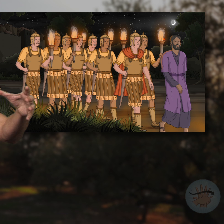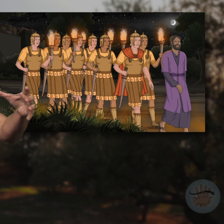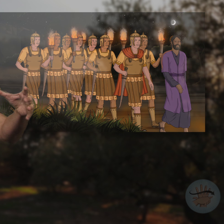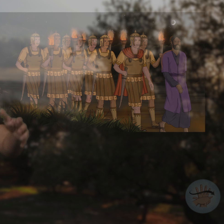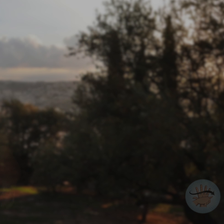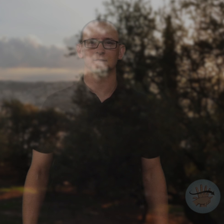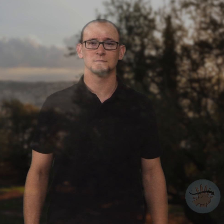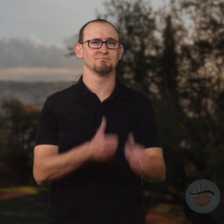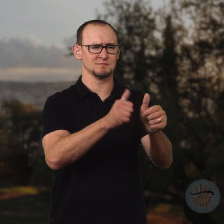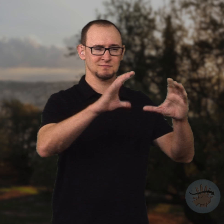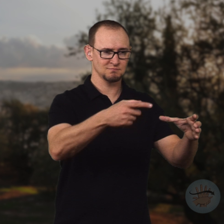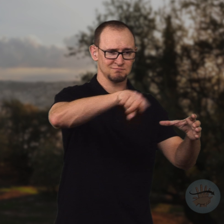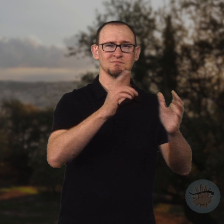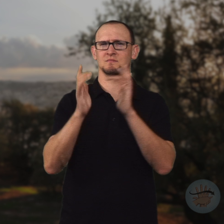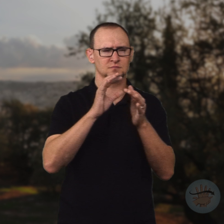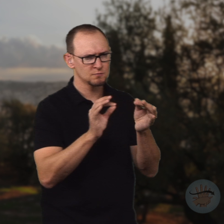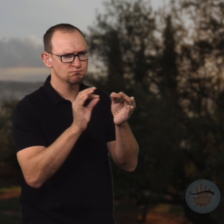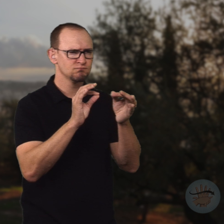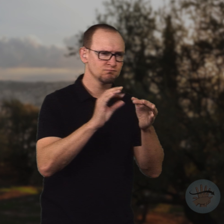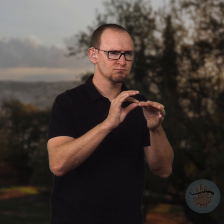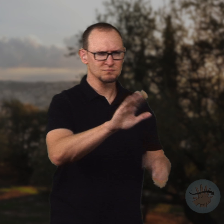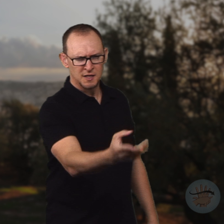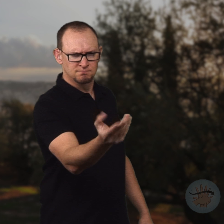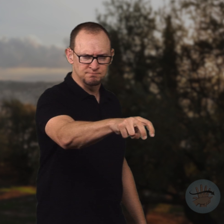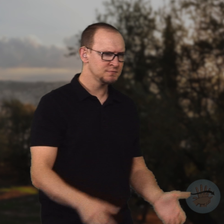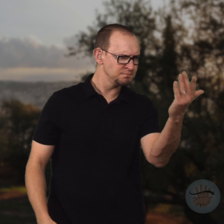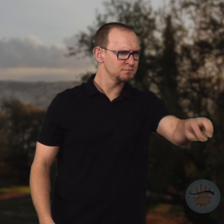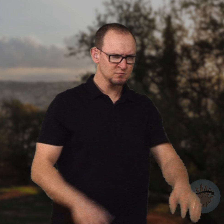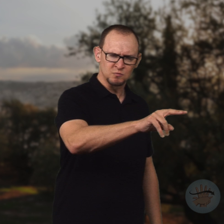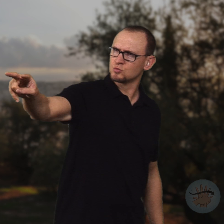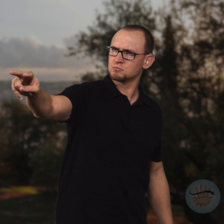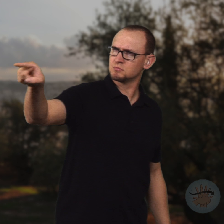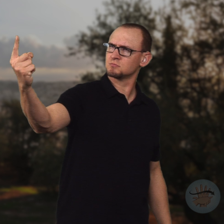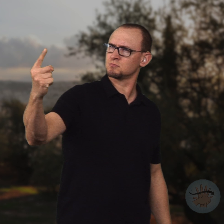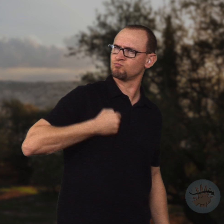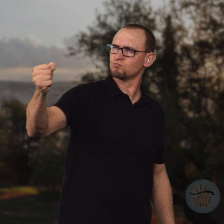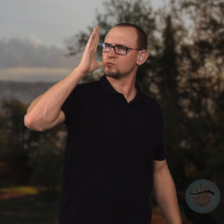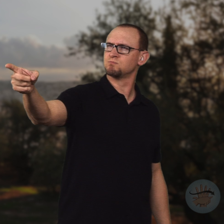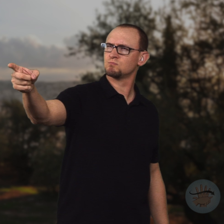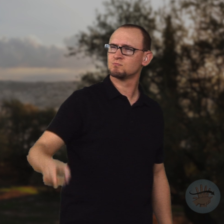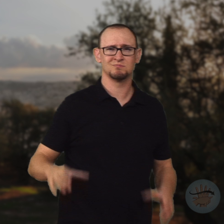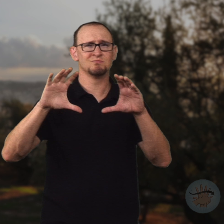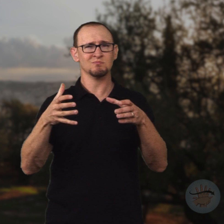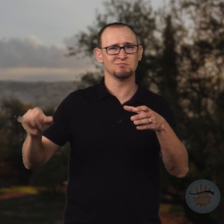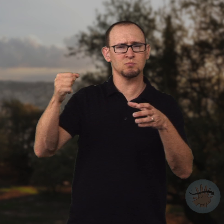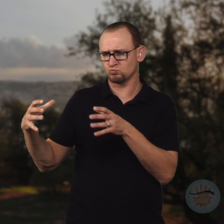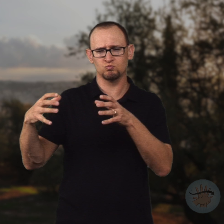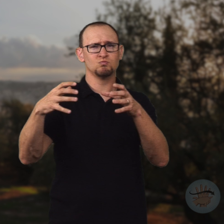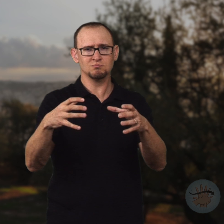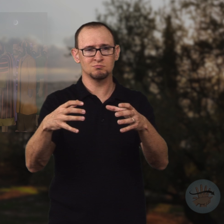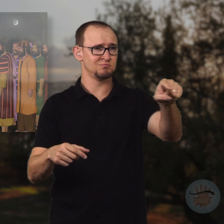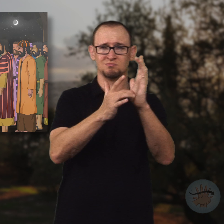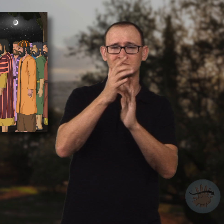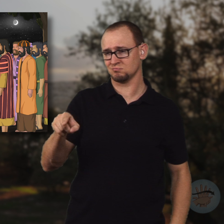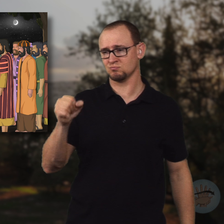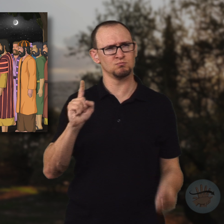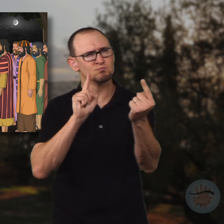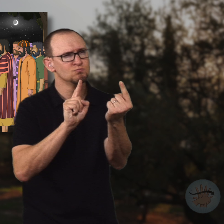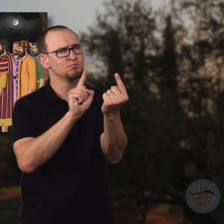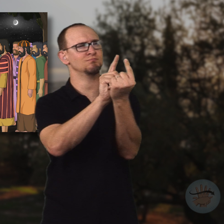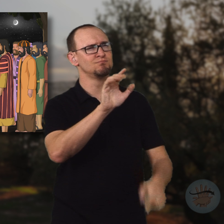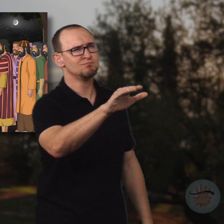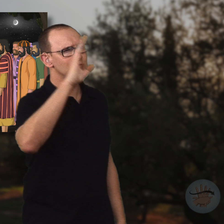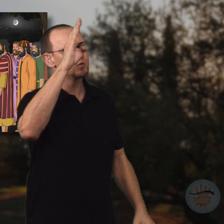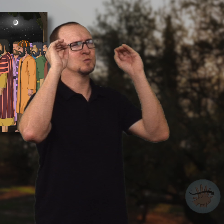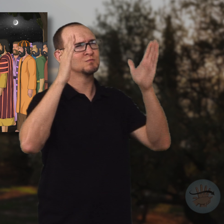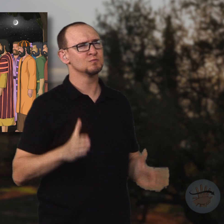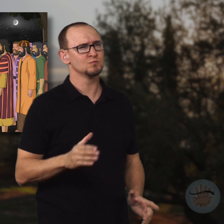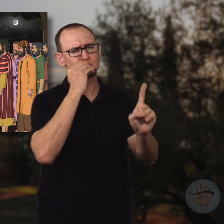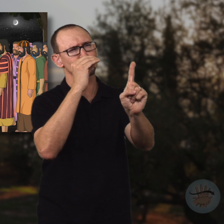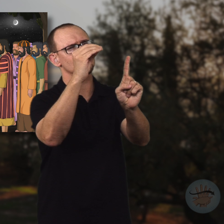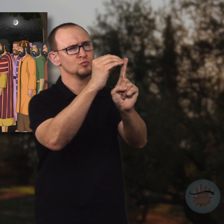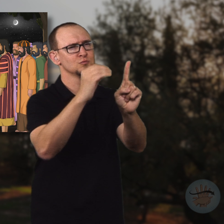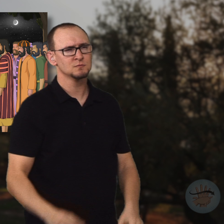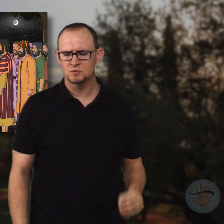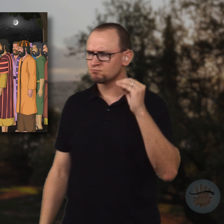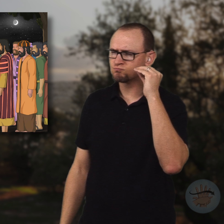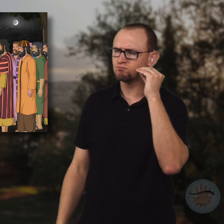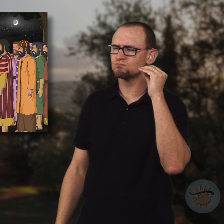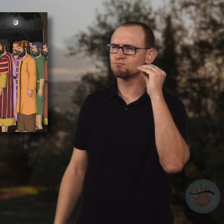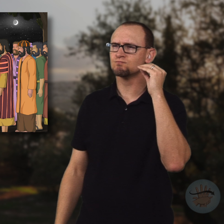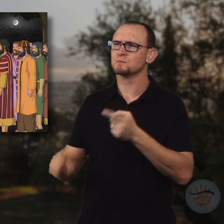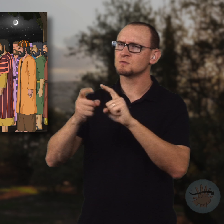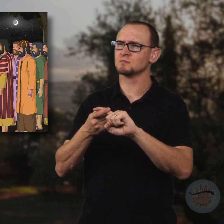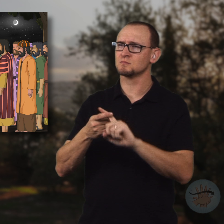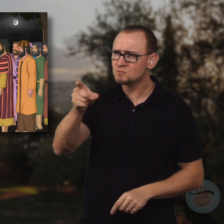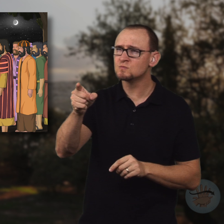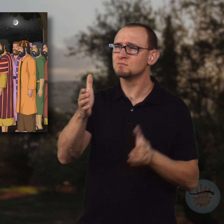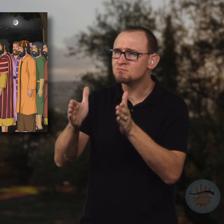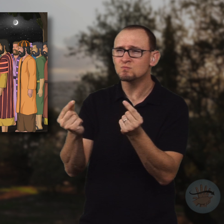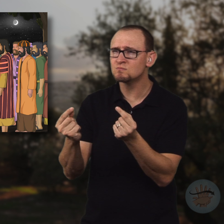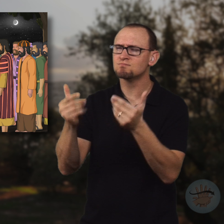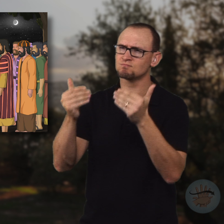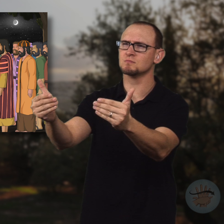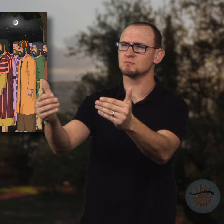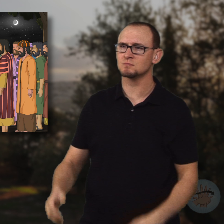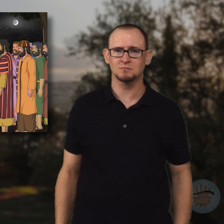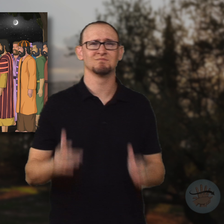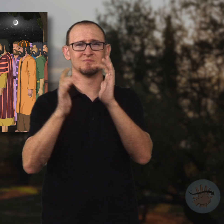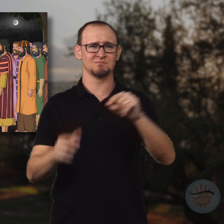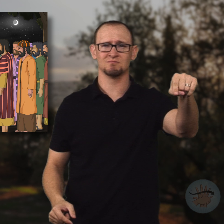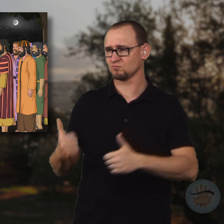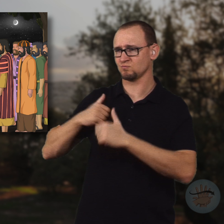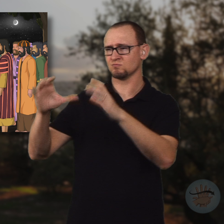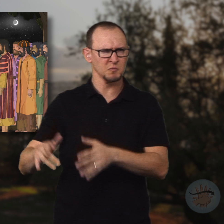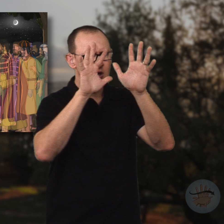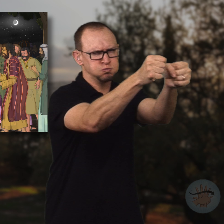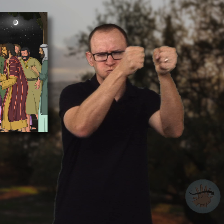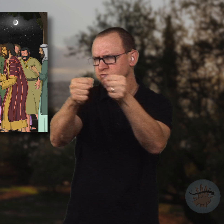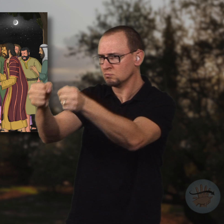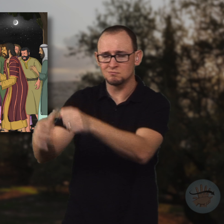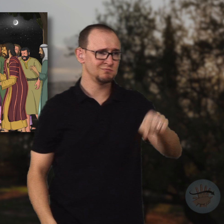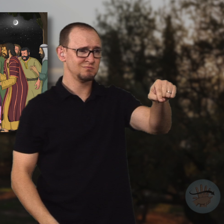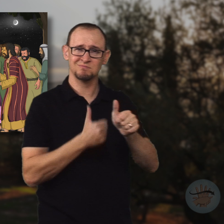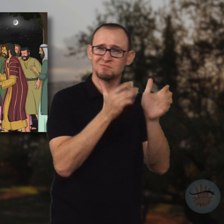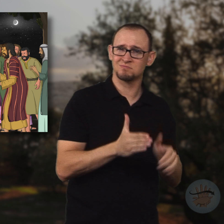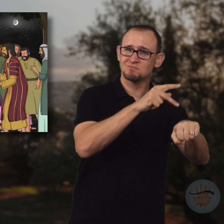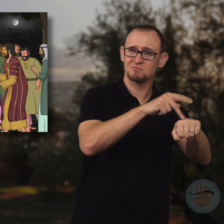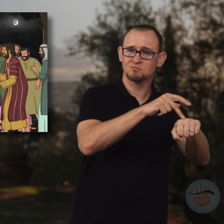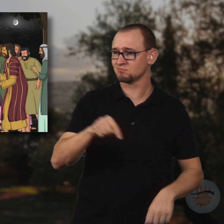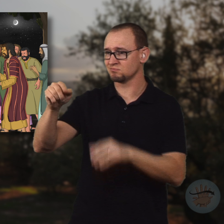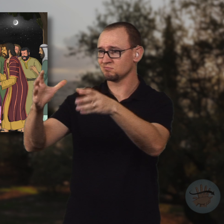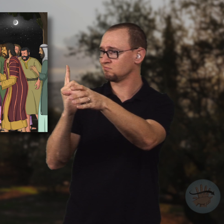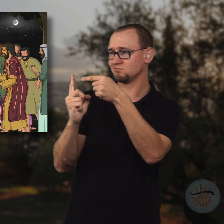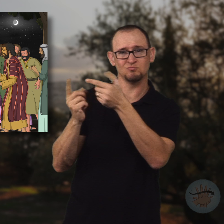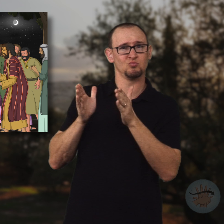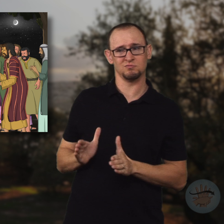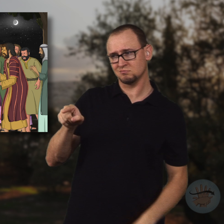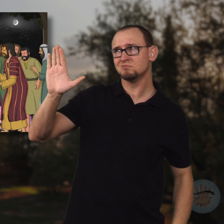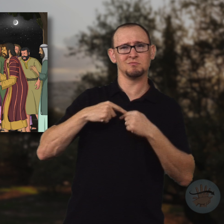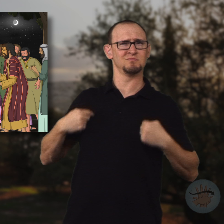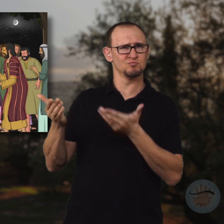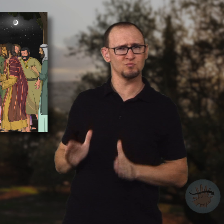At that time Jesus said to the crowd, “Have you come out with swords and clubs to arrest Me as you would an outlaw?